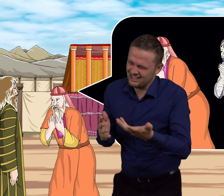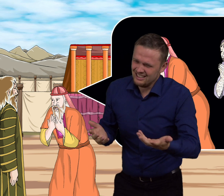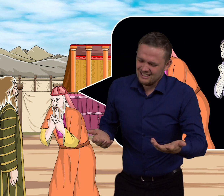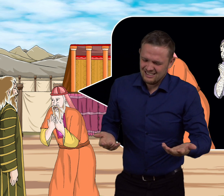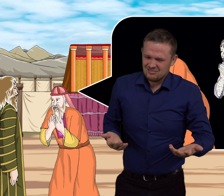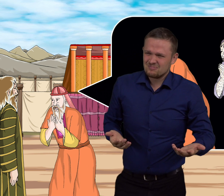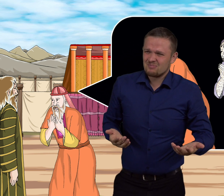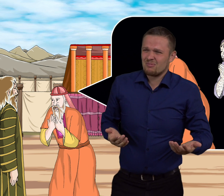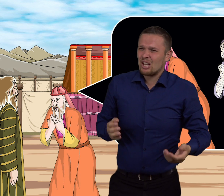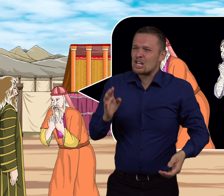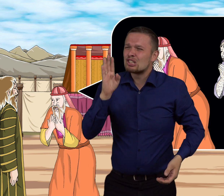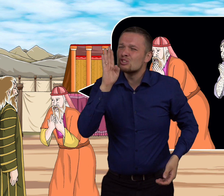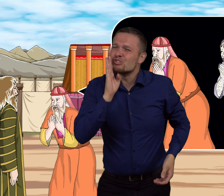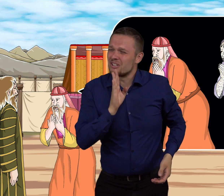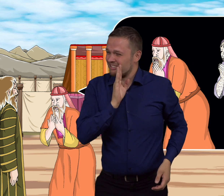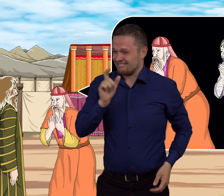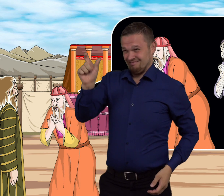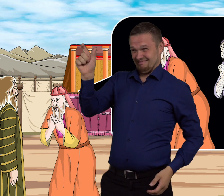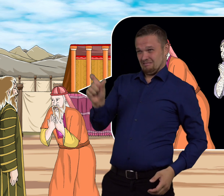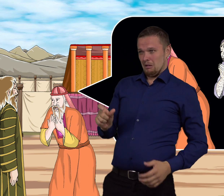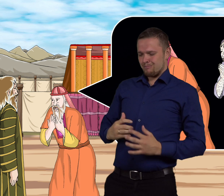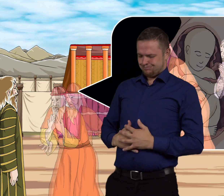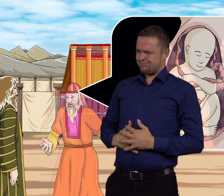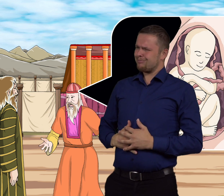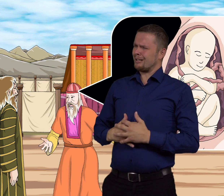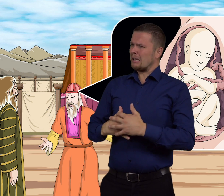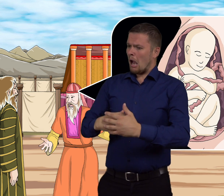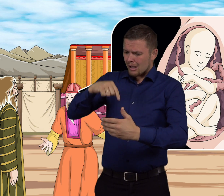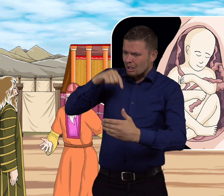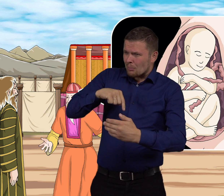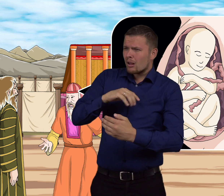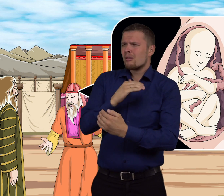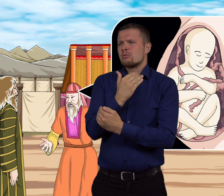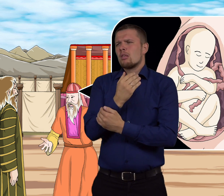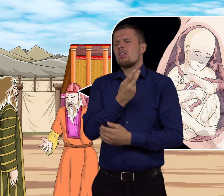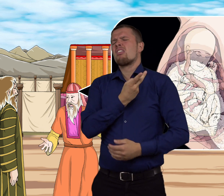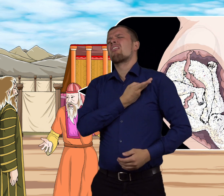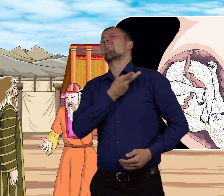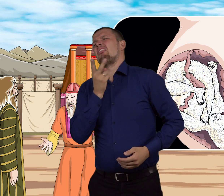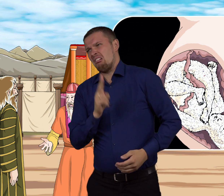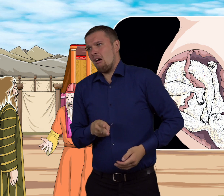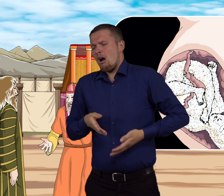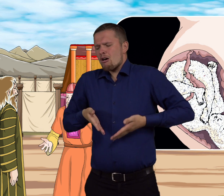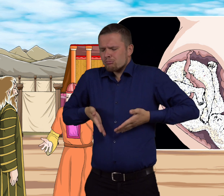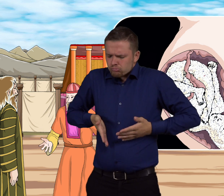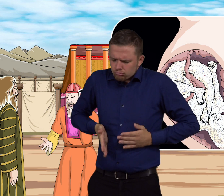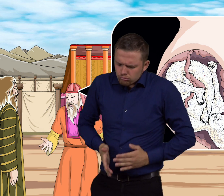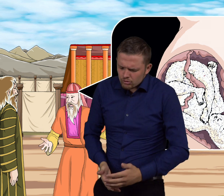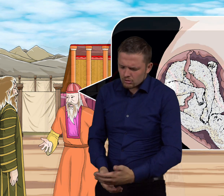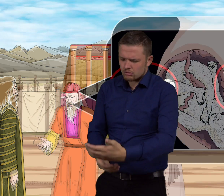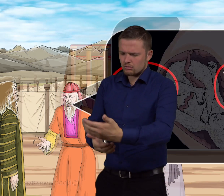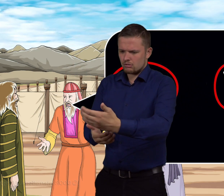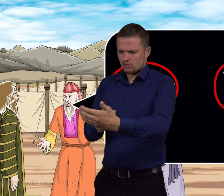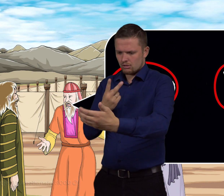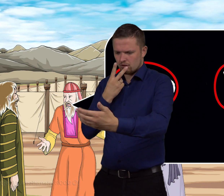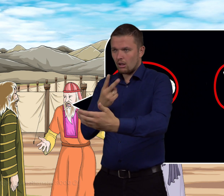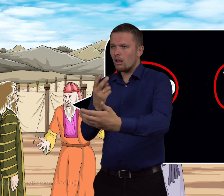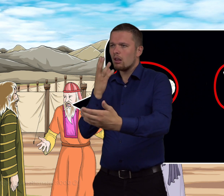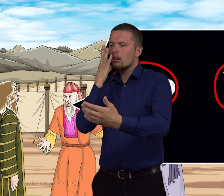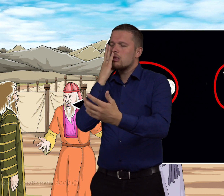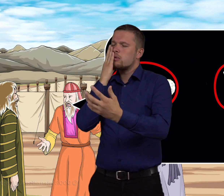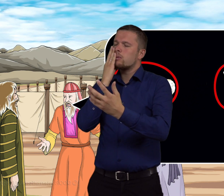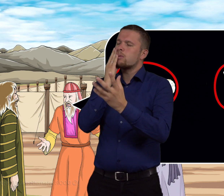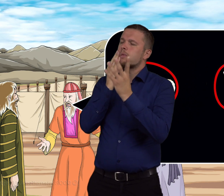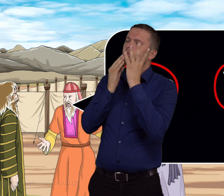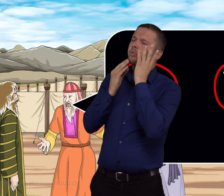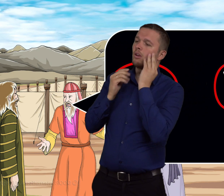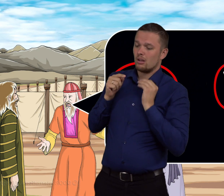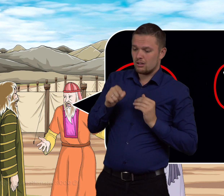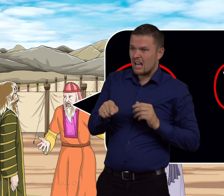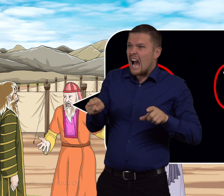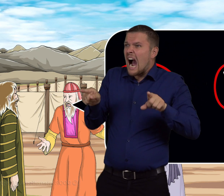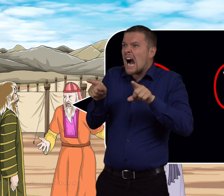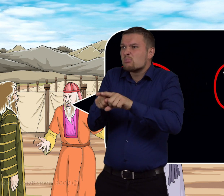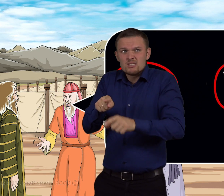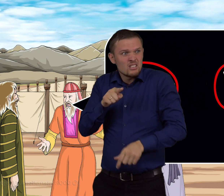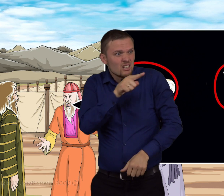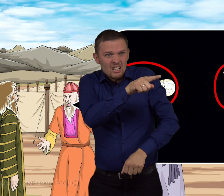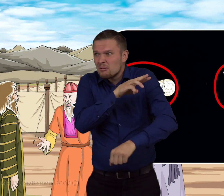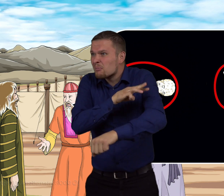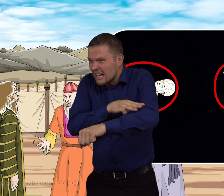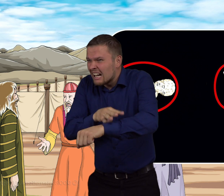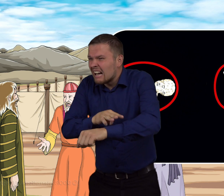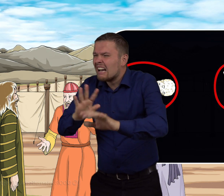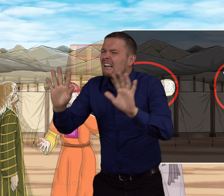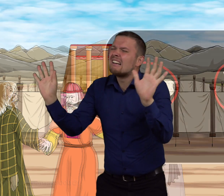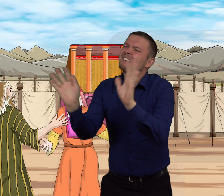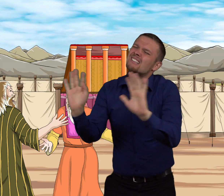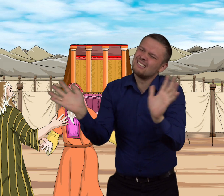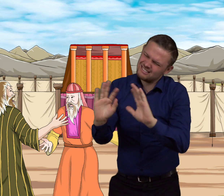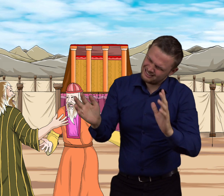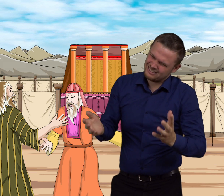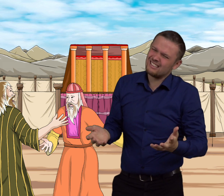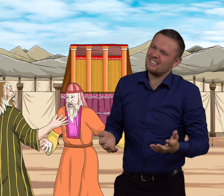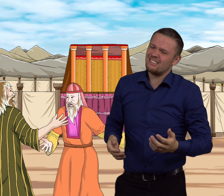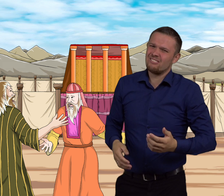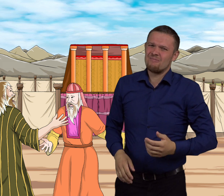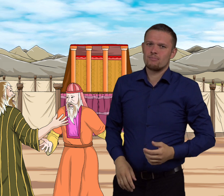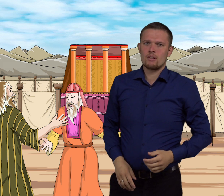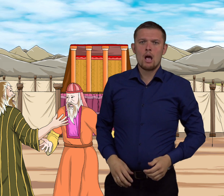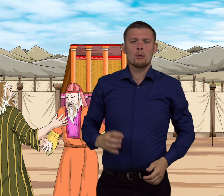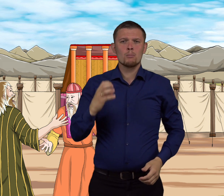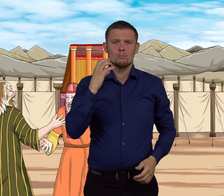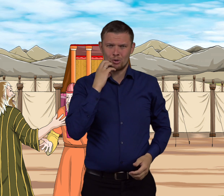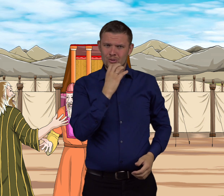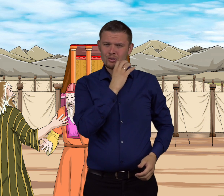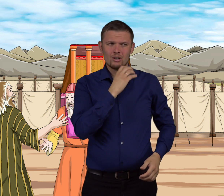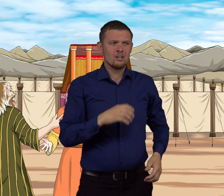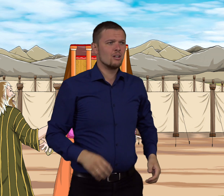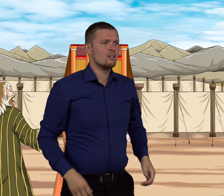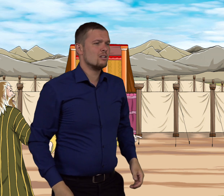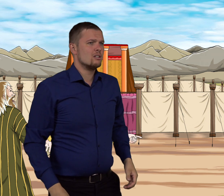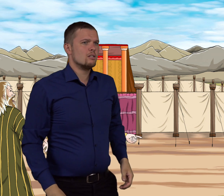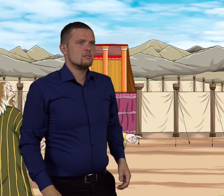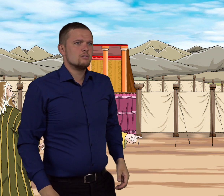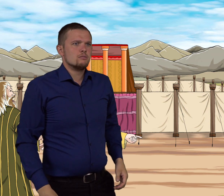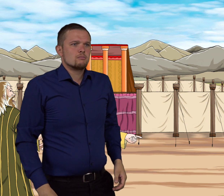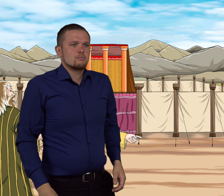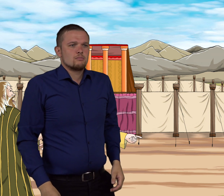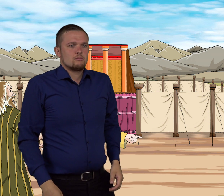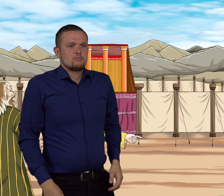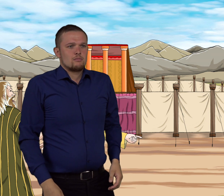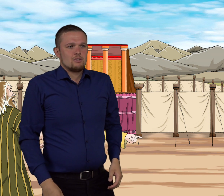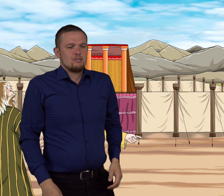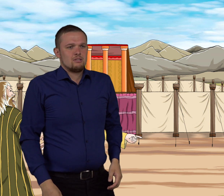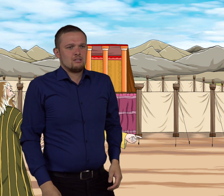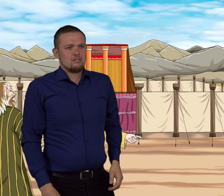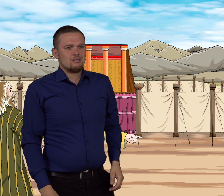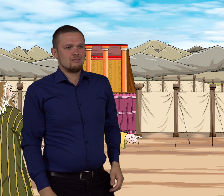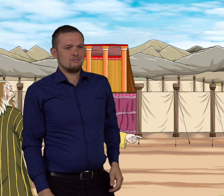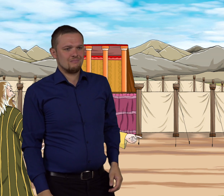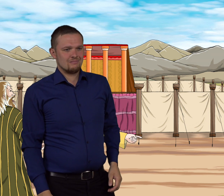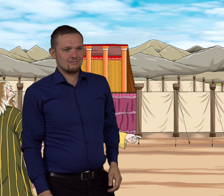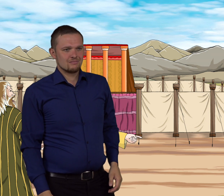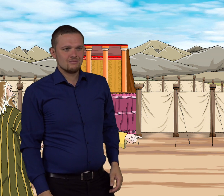Please do not let her be like a stillborn infant whose flesh is half consumed when he comes out of his mother’s womb.”